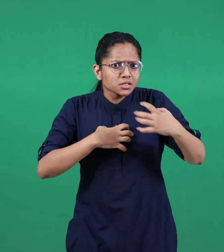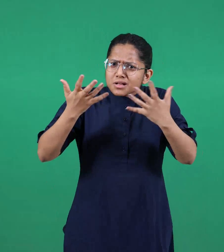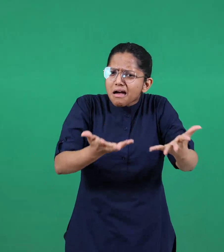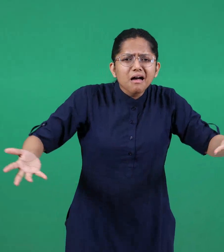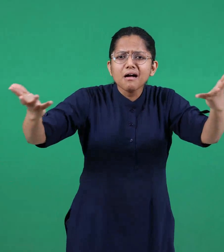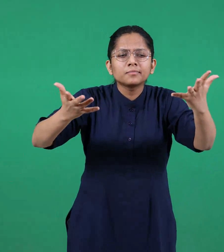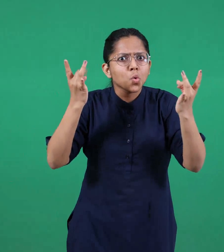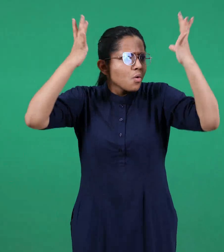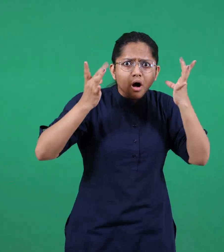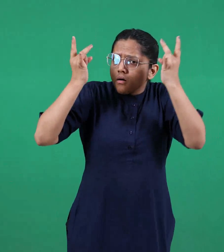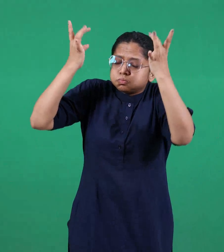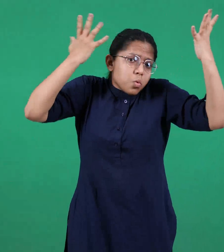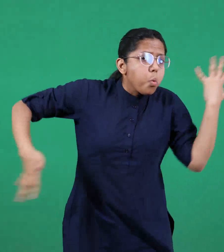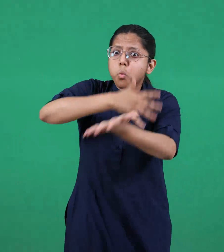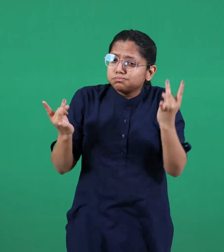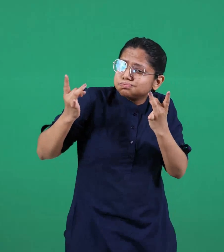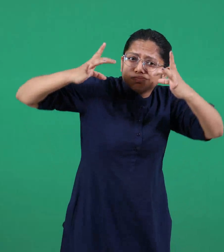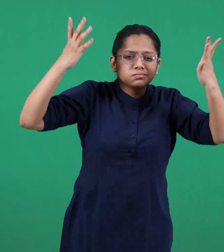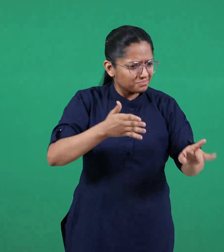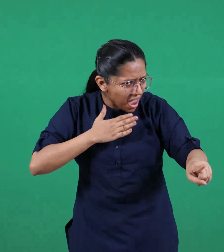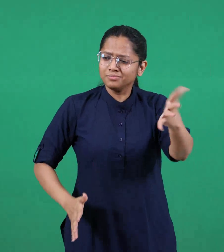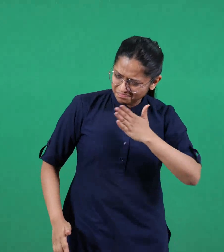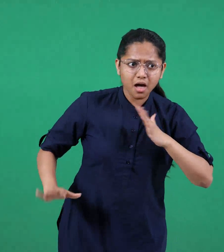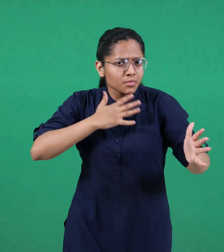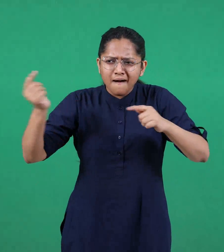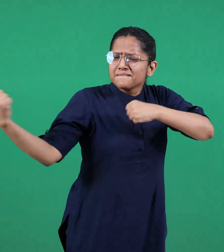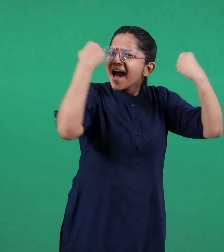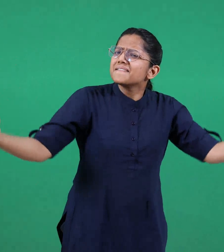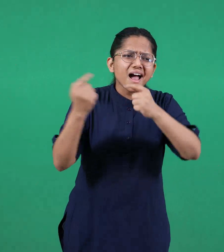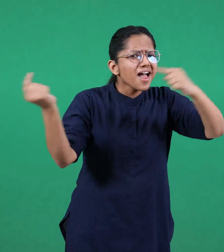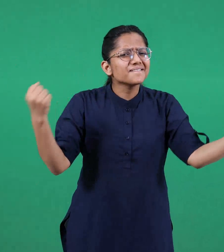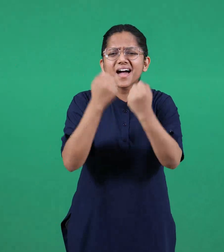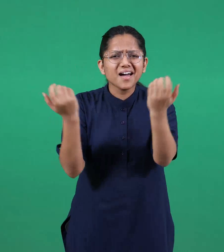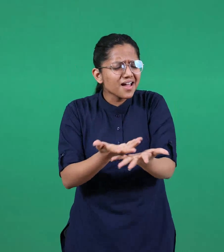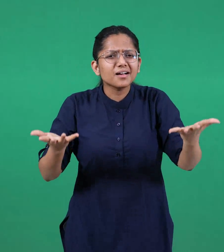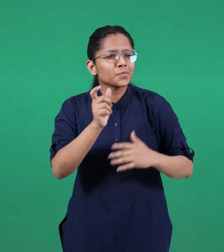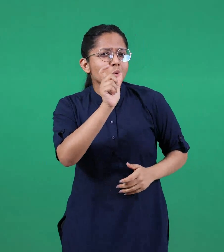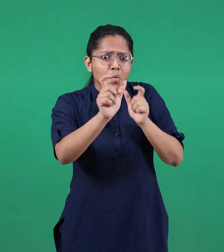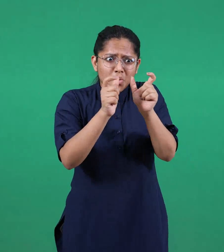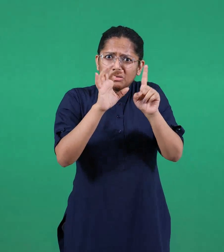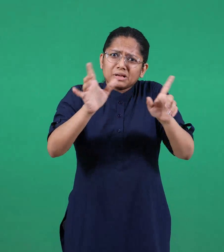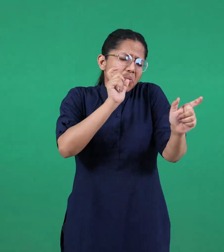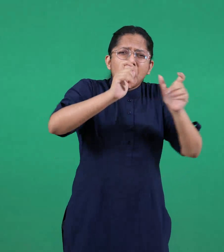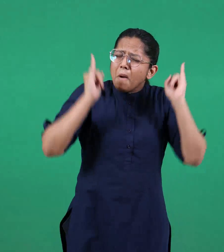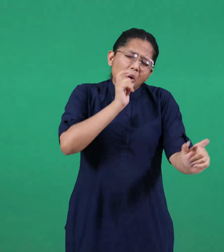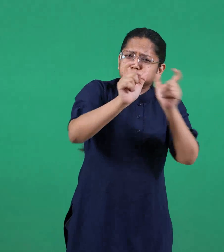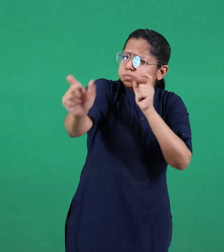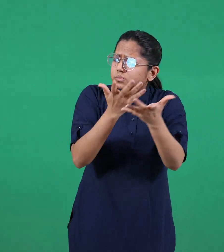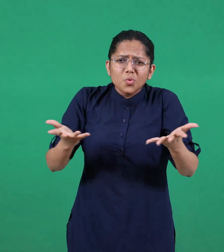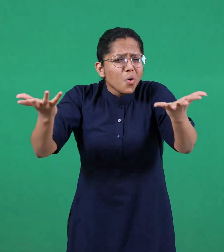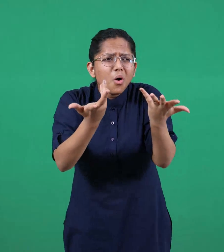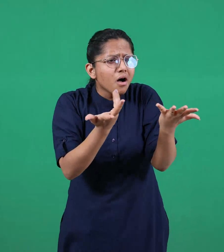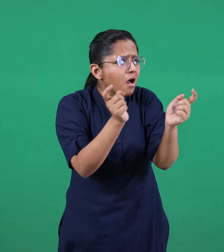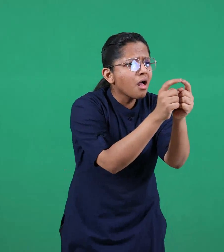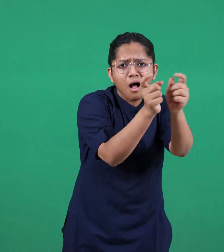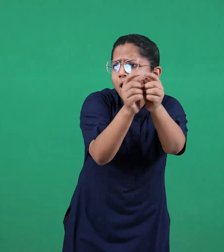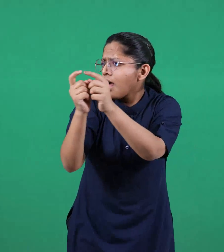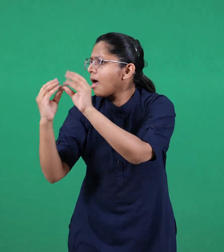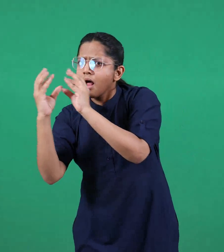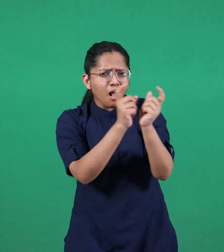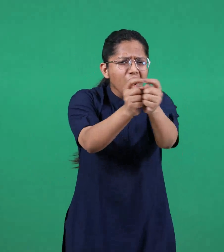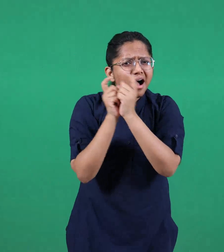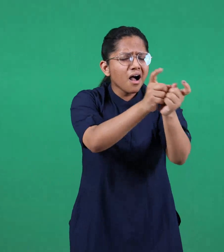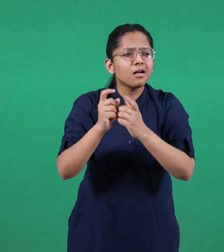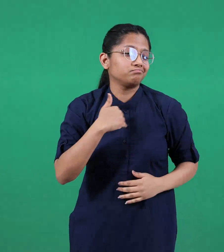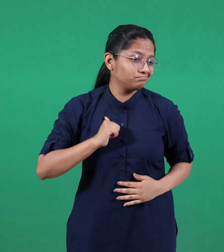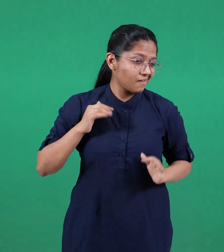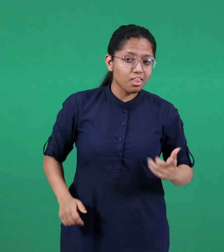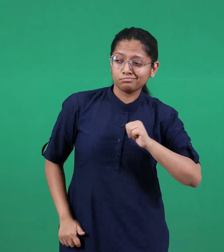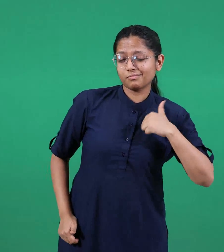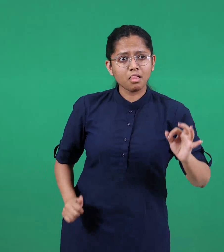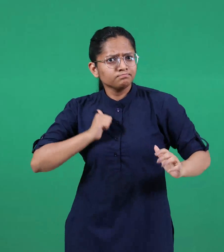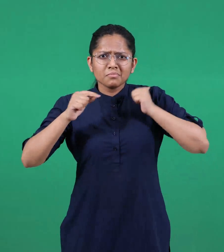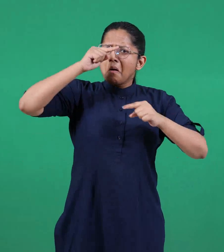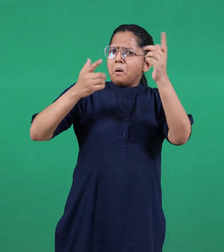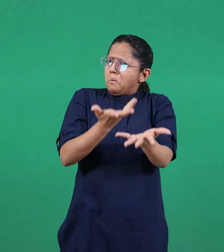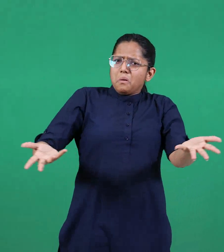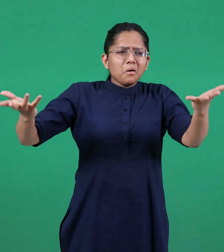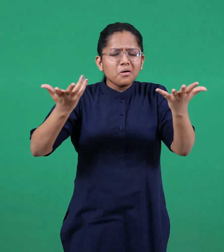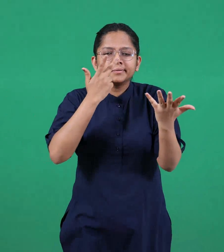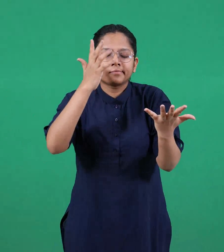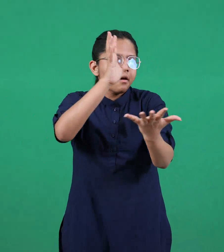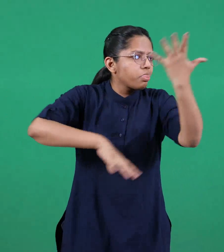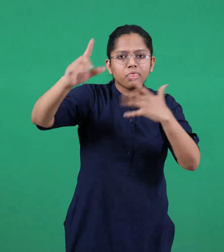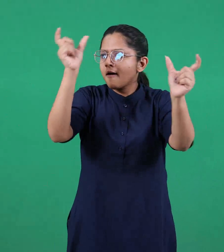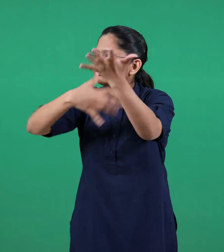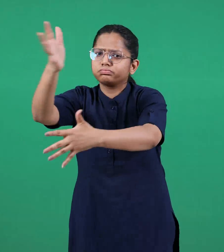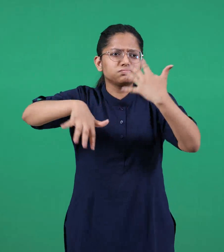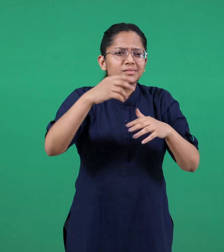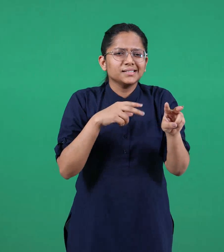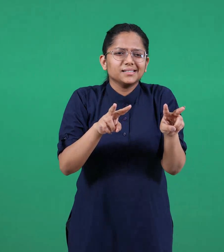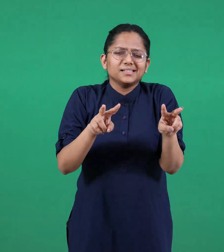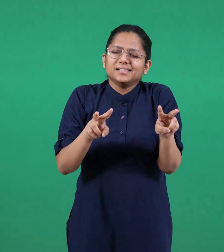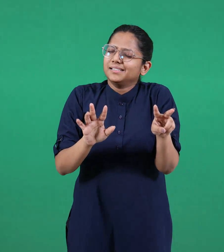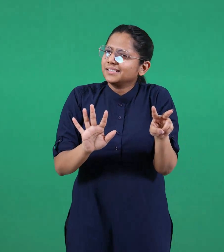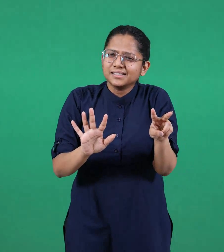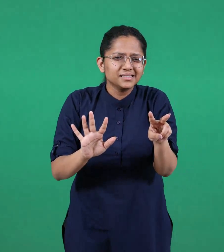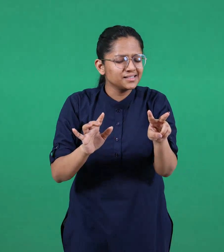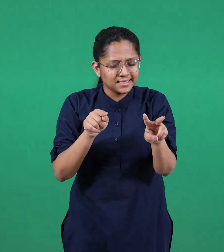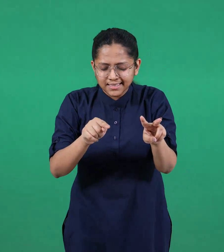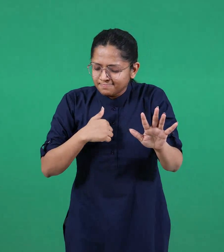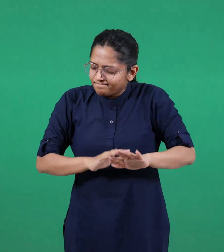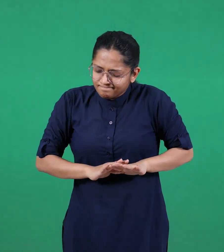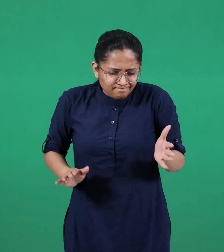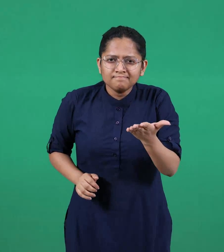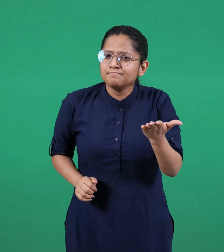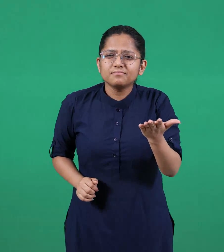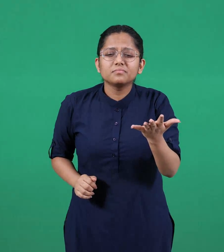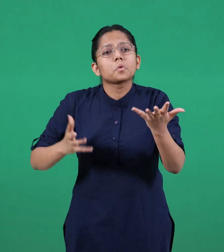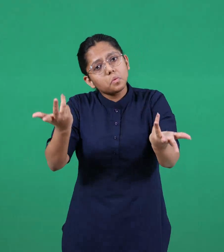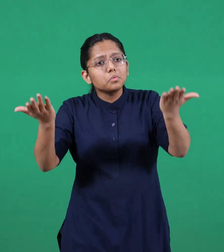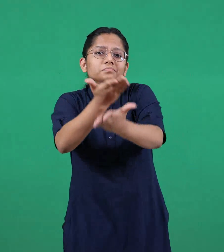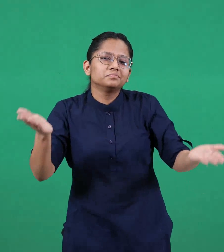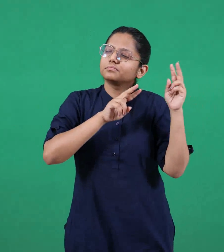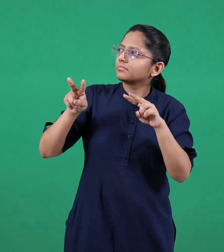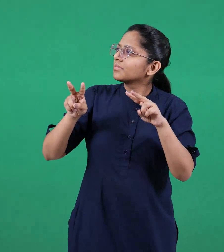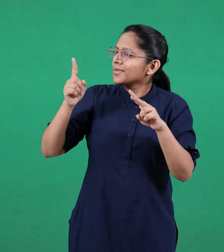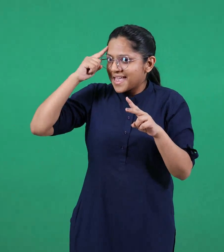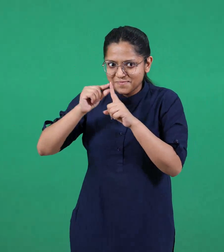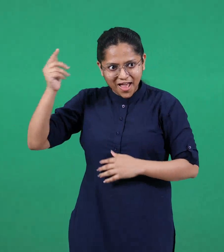I fear that there may be quarreling, jealousy, rage, rivalry, slander, gossip, arrogance, and disorder.